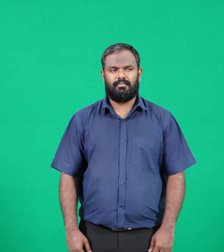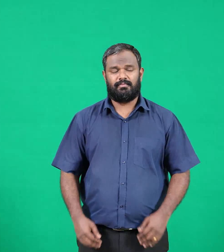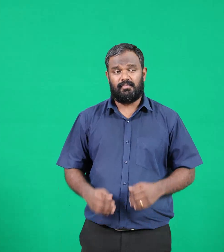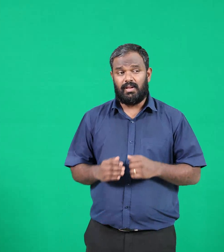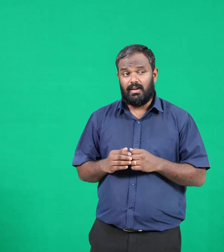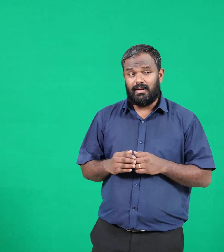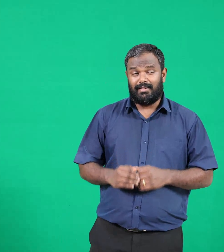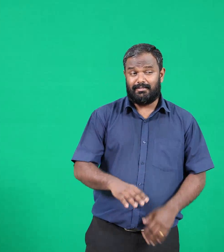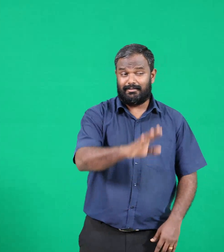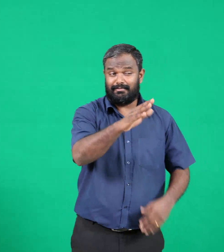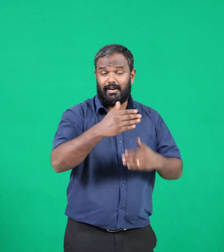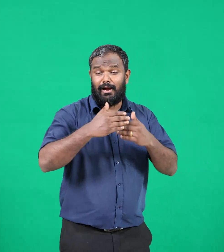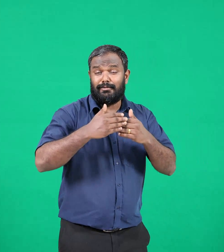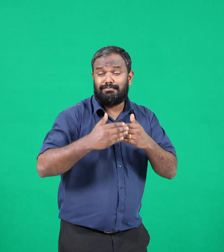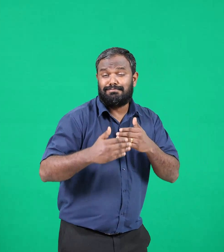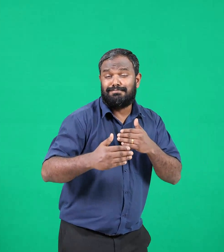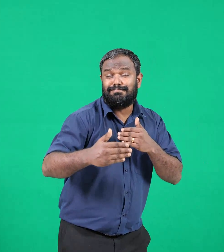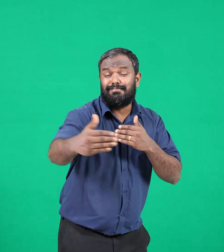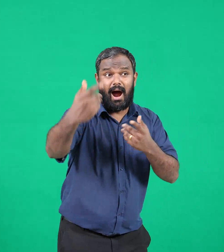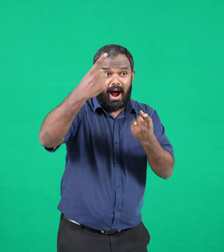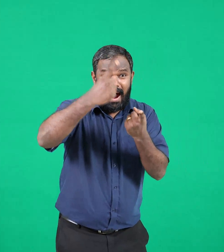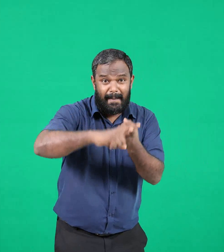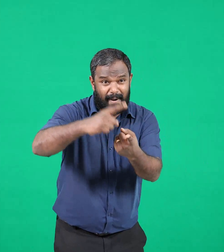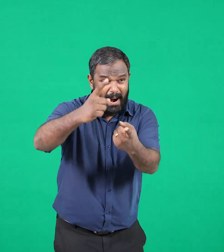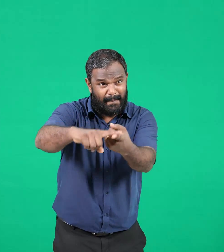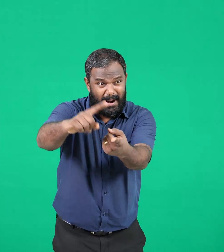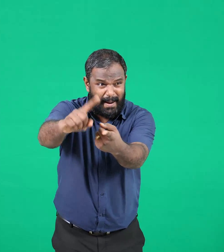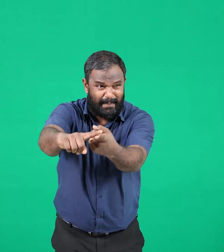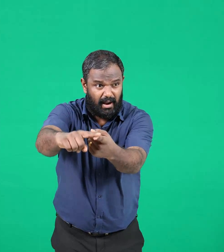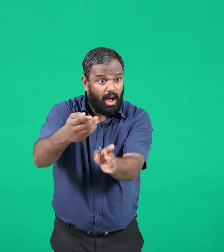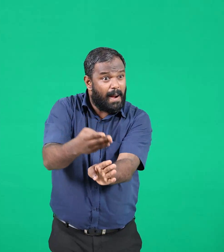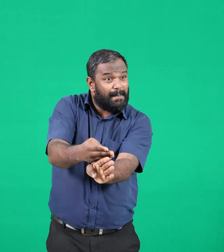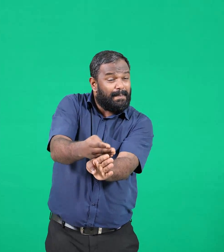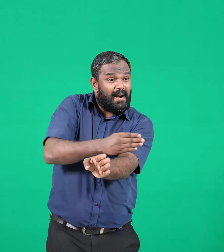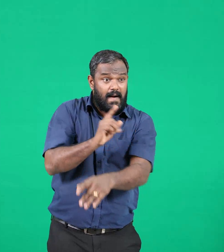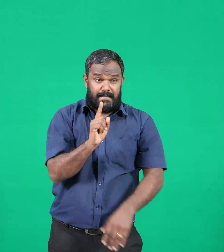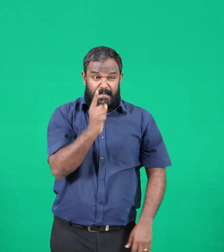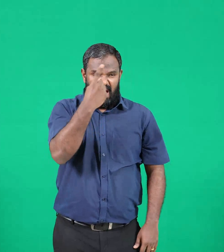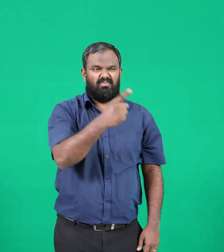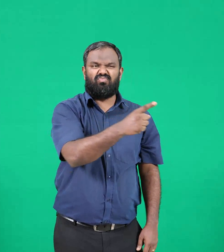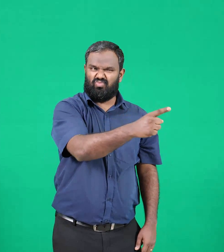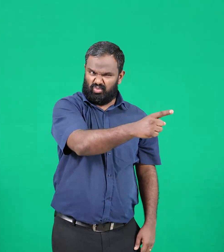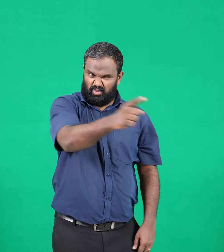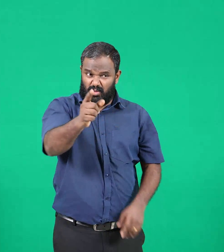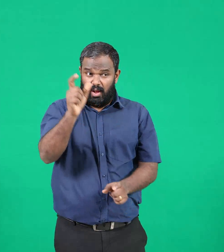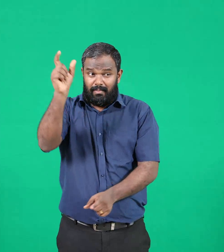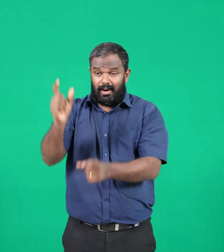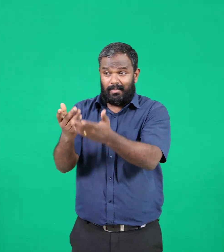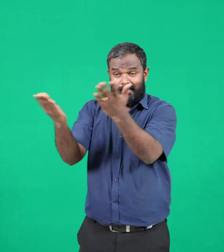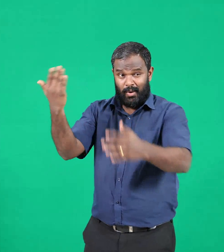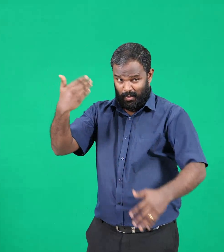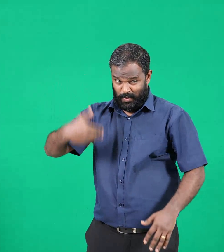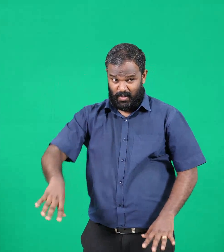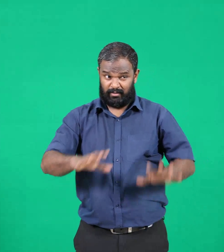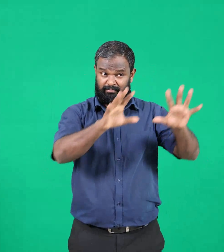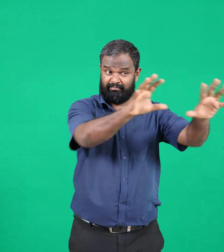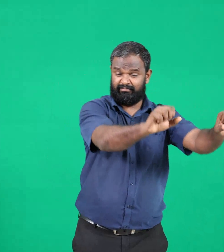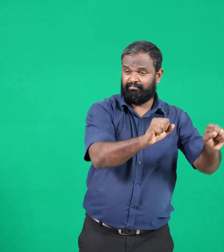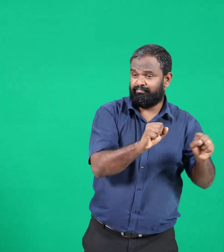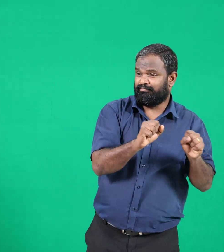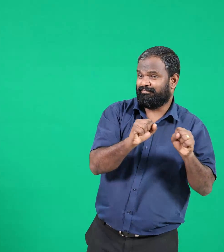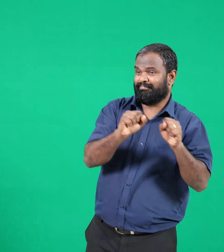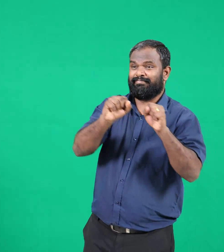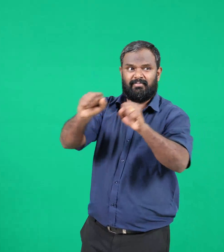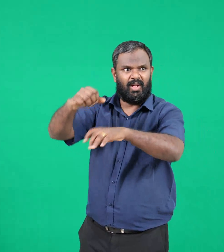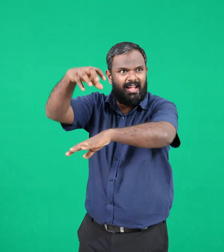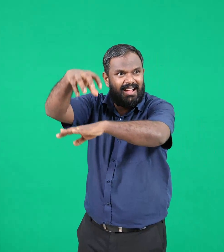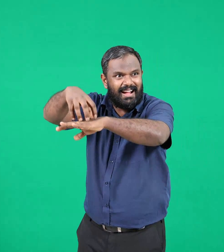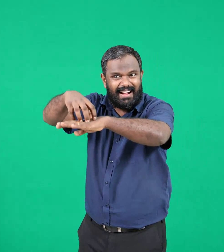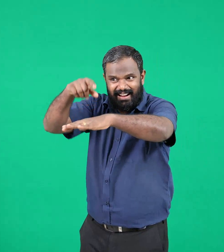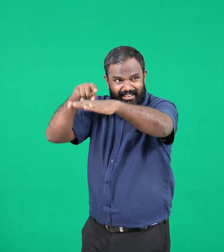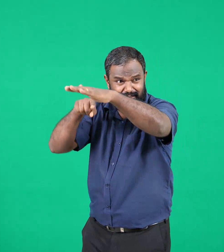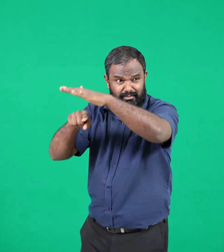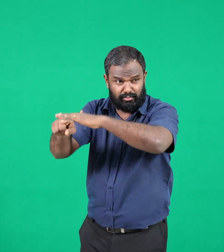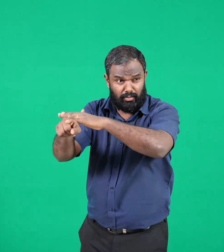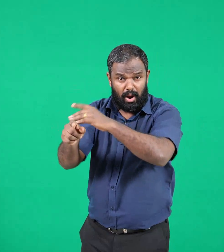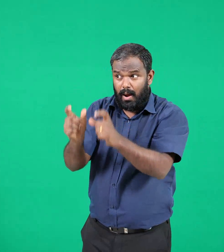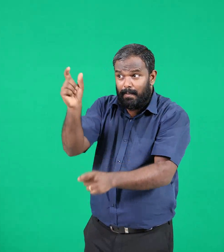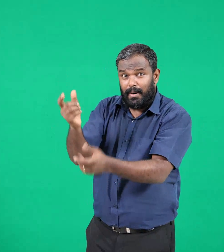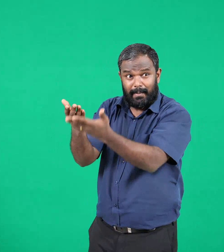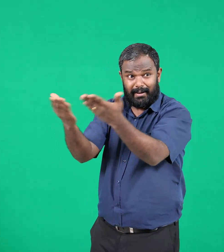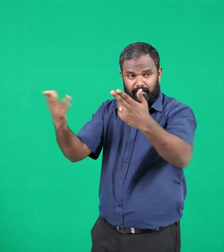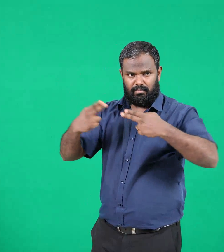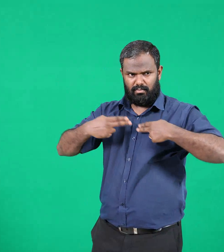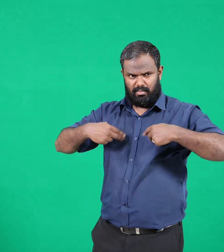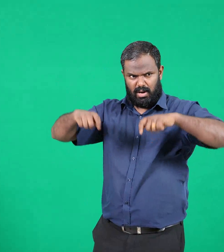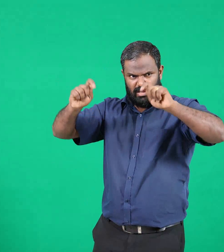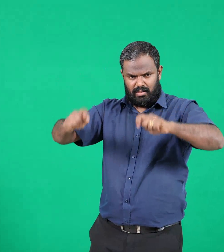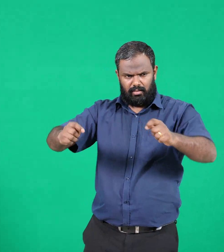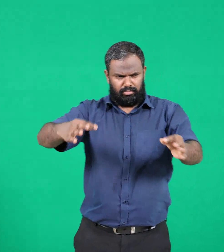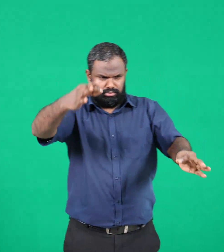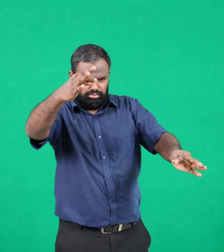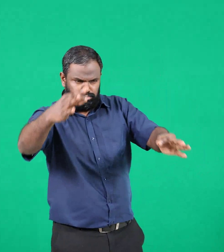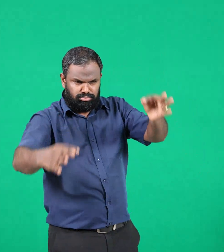But before all this, they will seize you and persecute you.